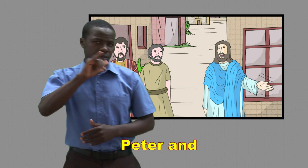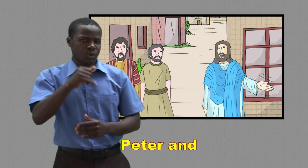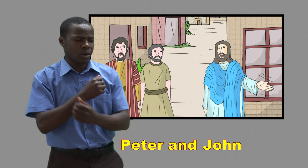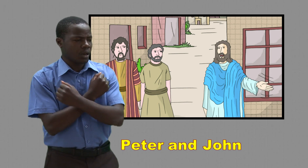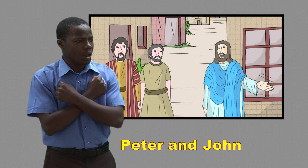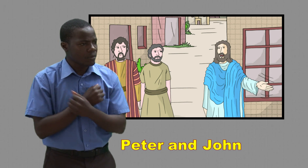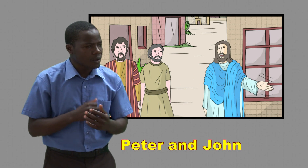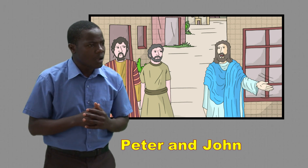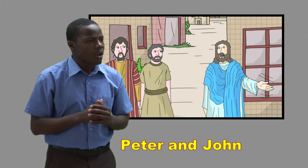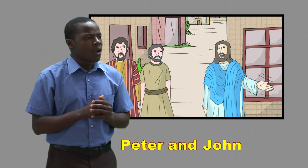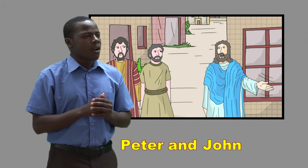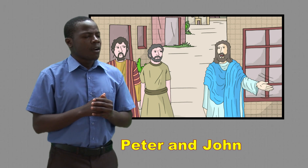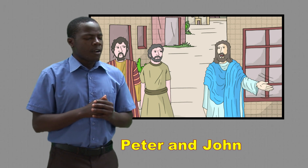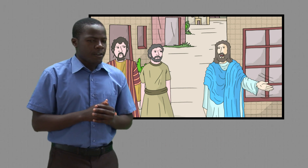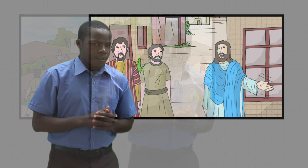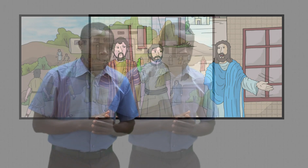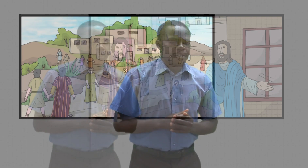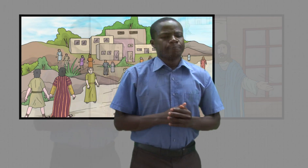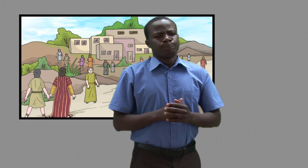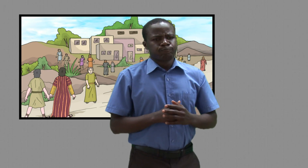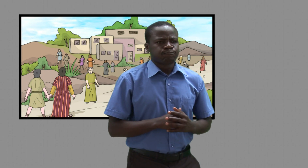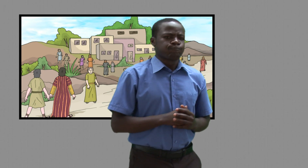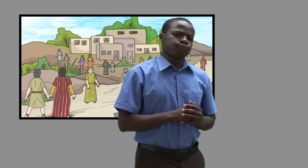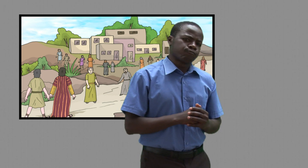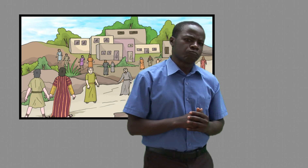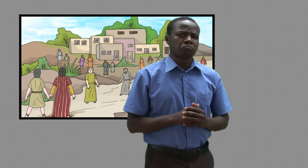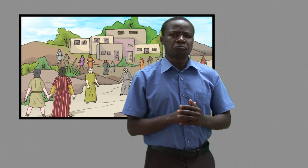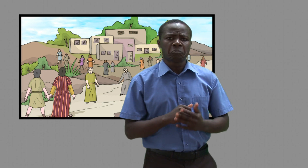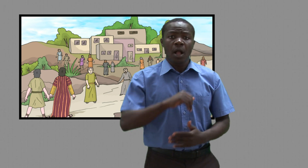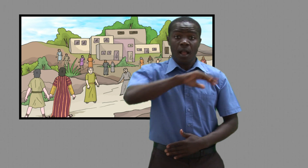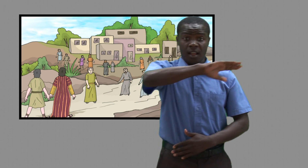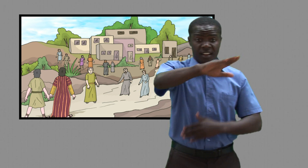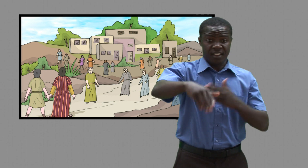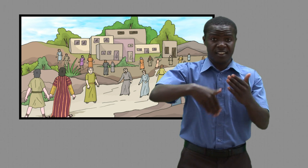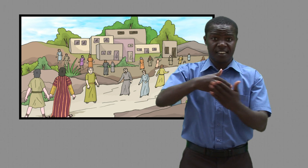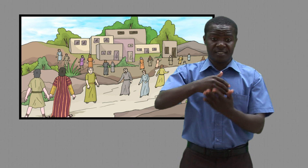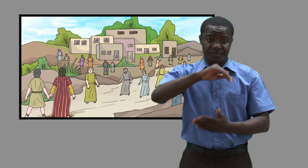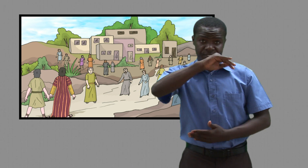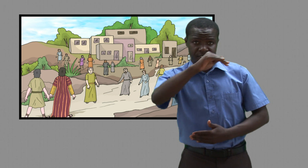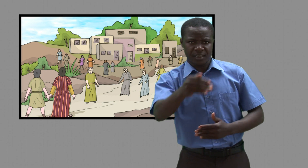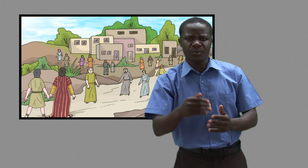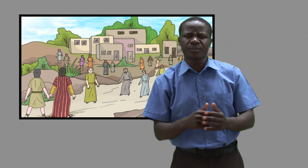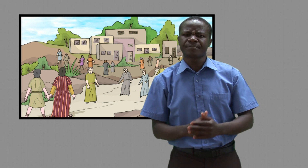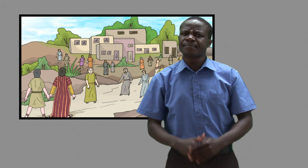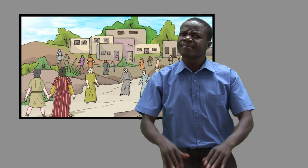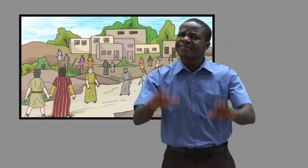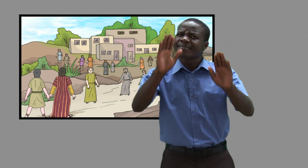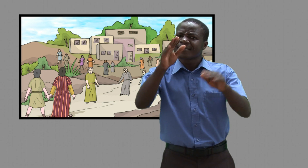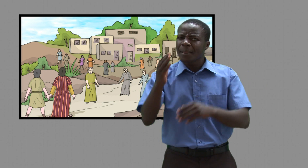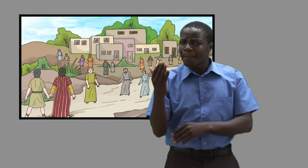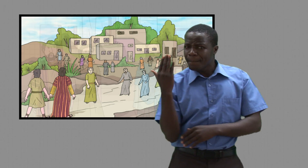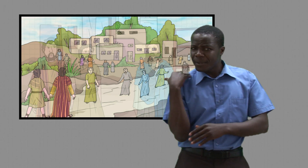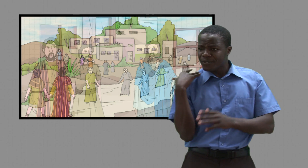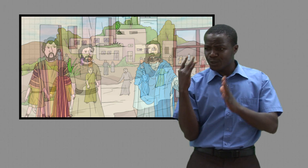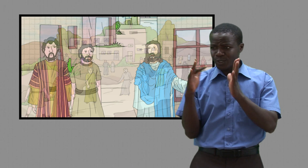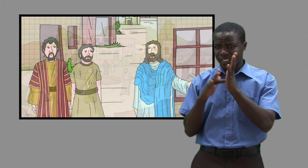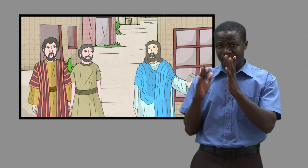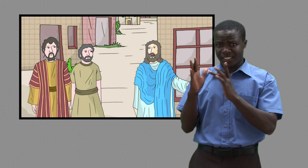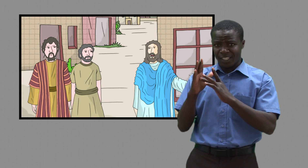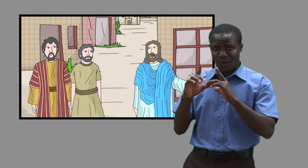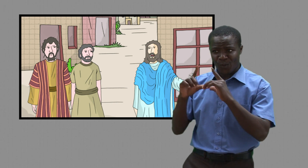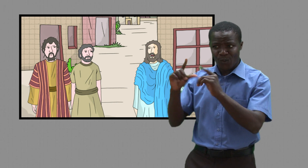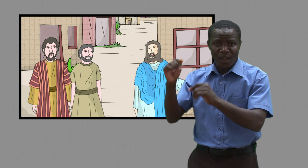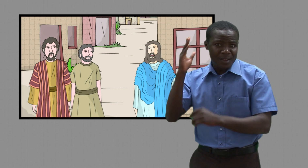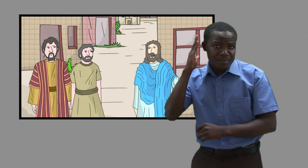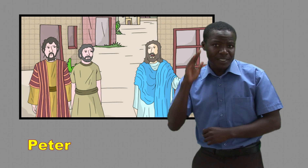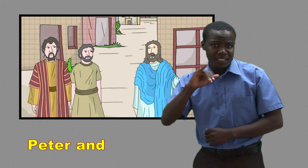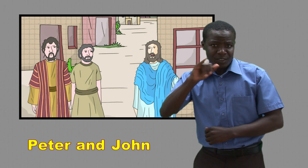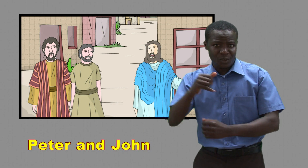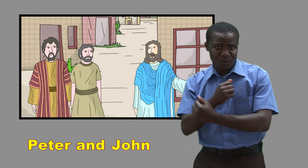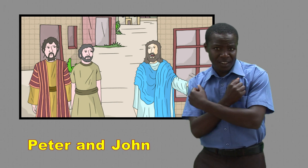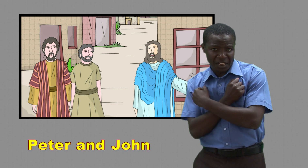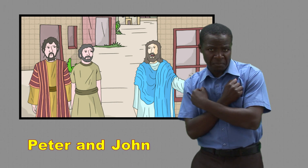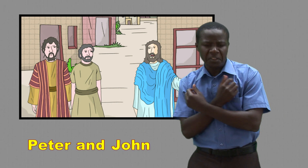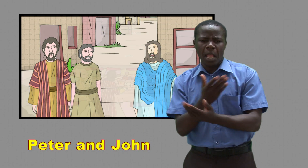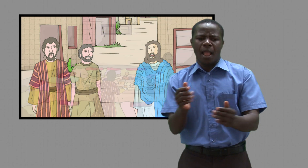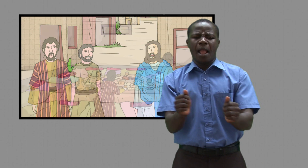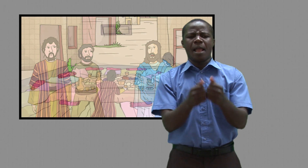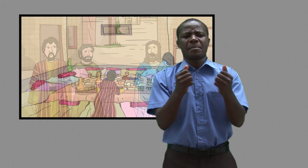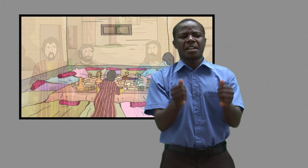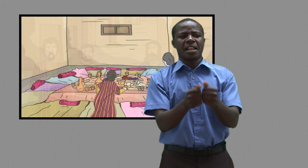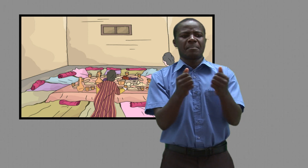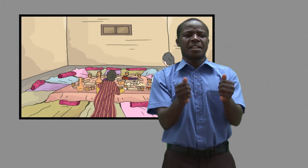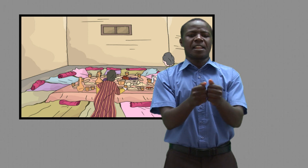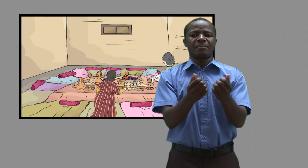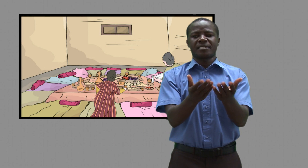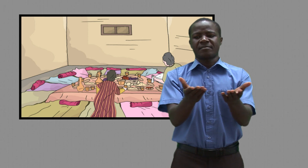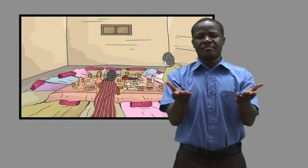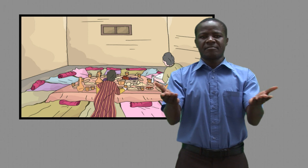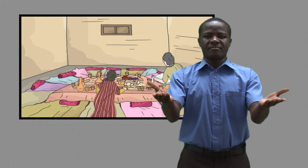He answered, “When you enter the city, a man carrying a jug of water will meet you. Follow him to the house he enters, and say to the owner of that house, ‘The Teacher asks: Where is the guest room, where I may eat the Passover with My disciples?’